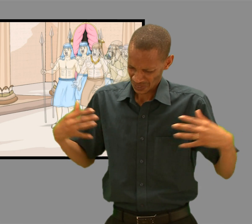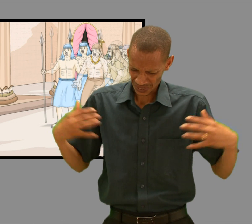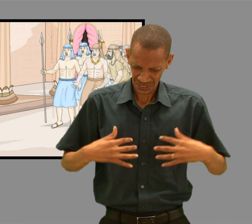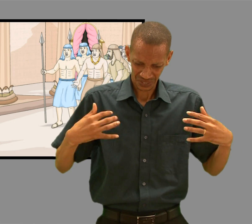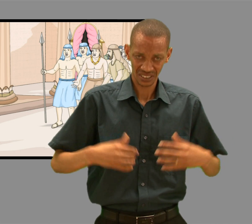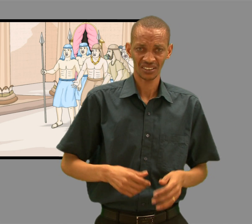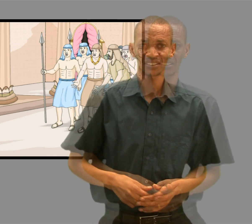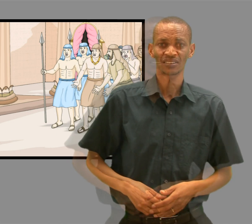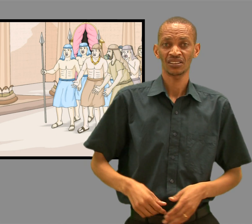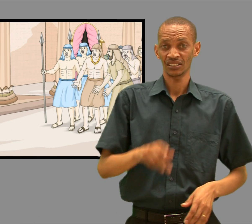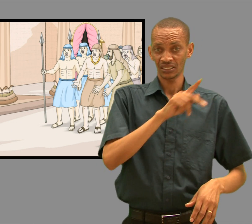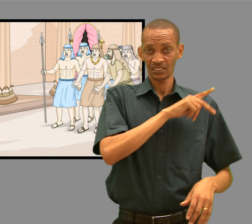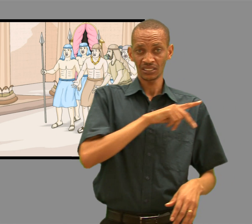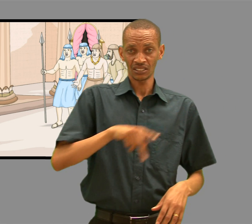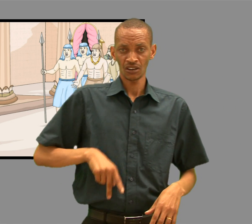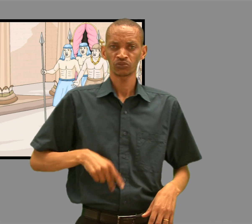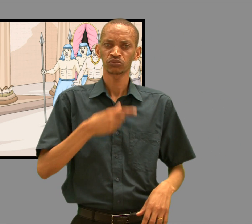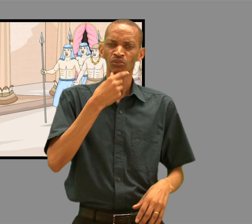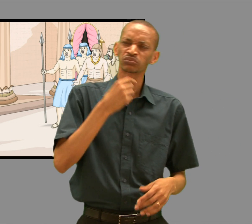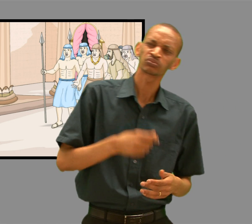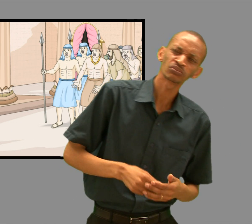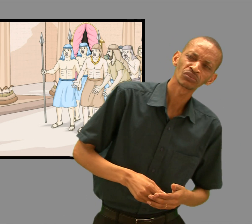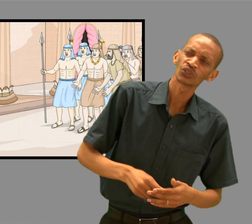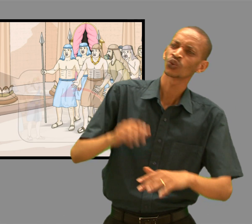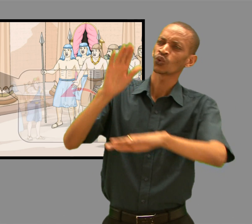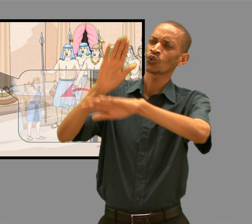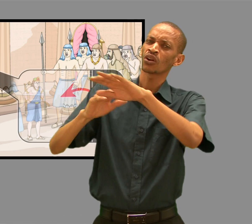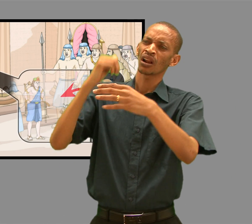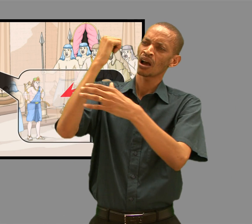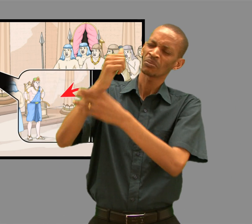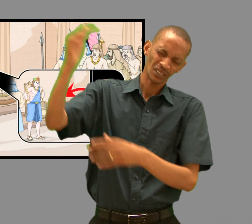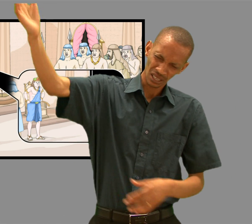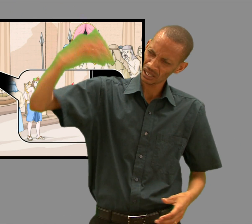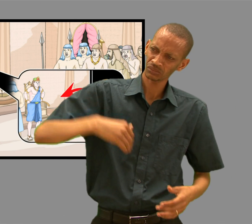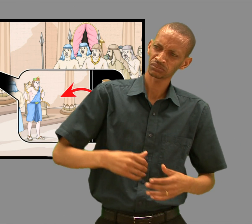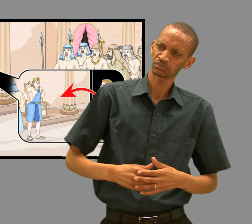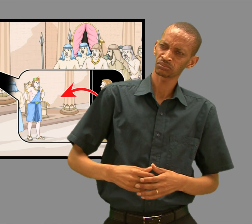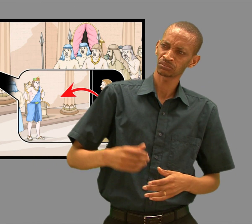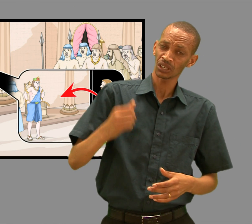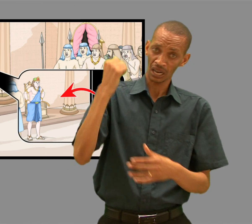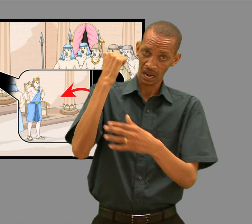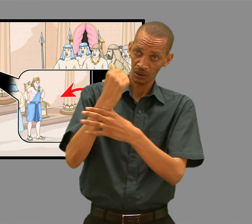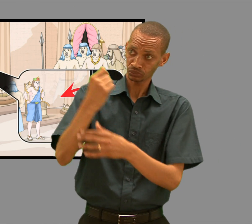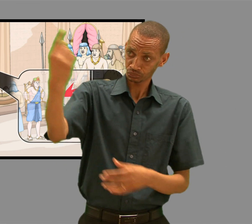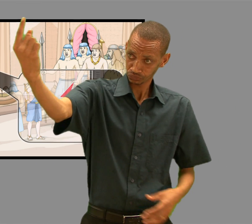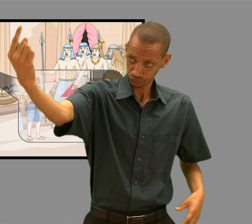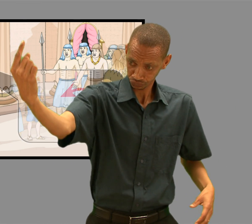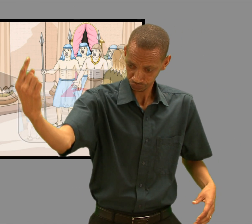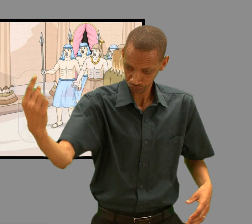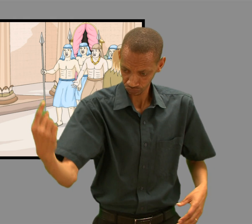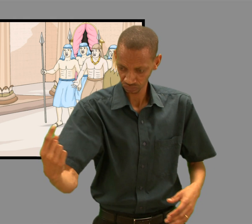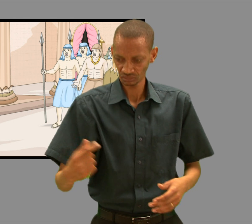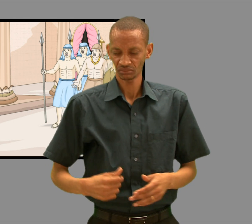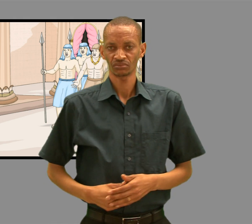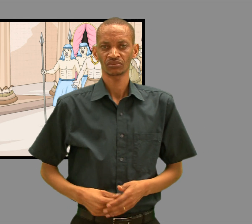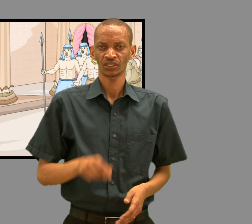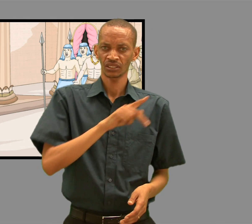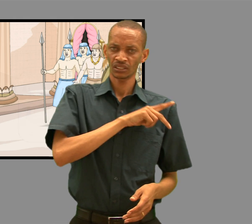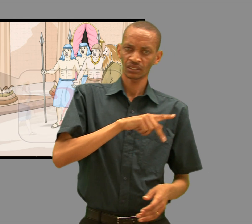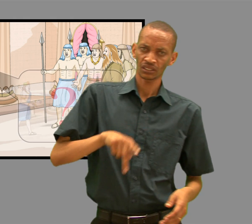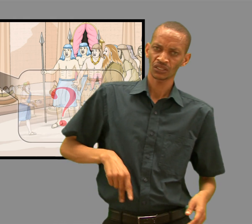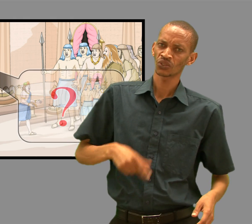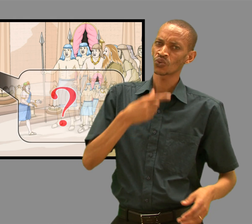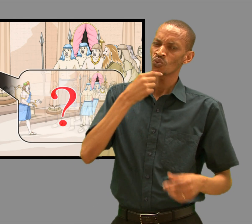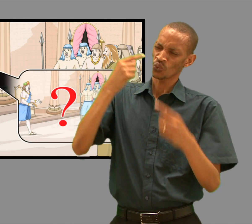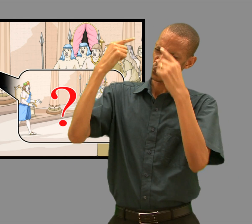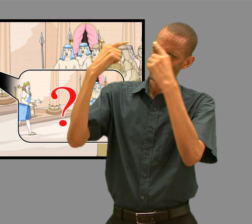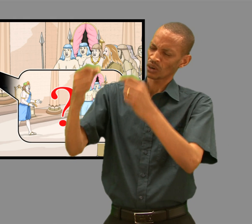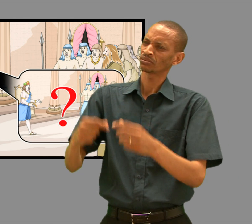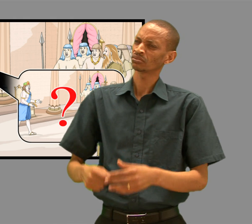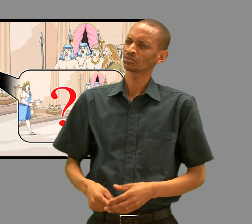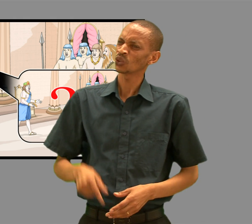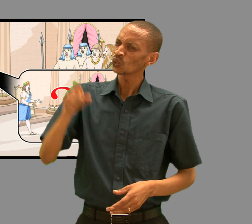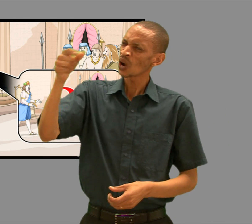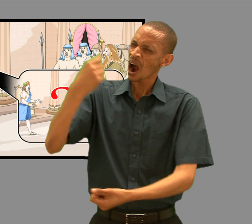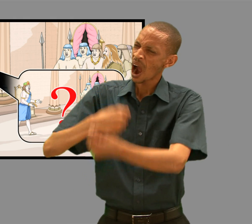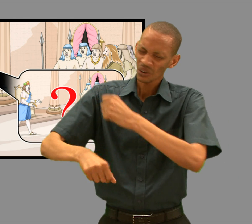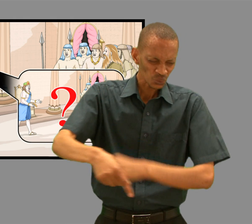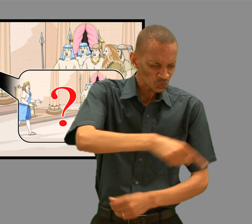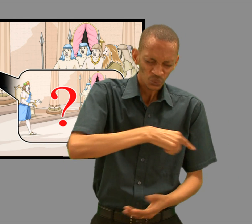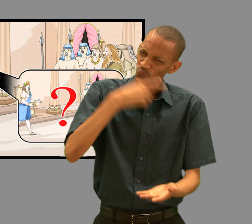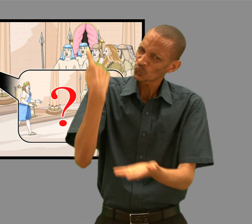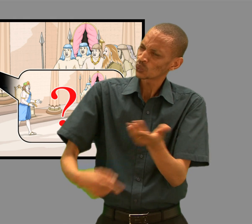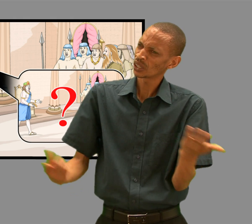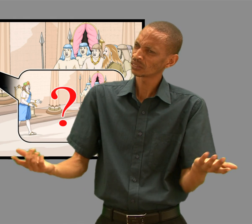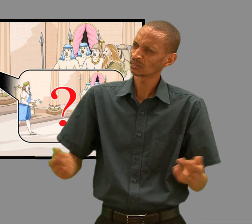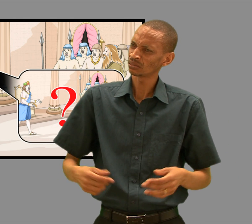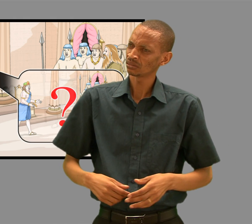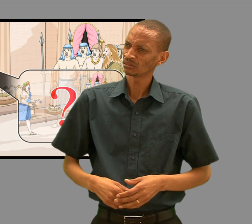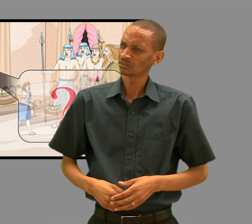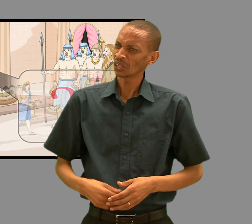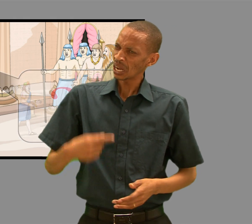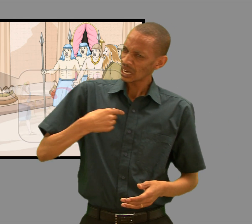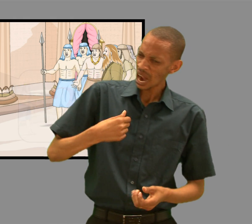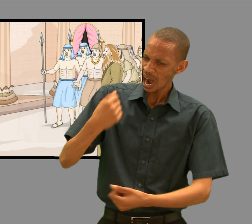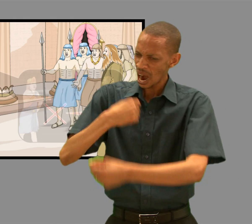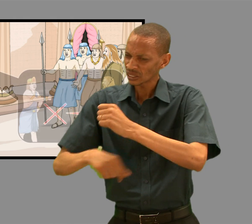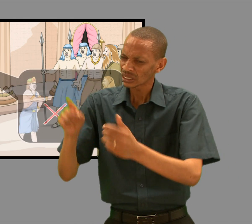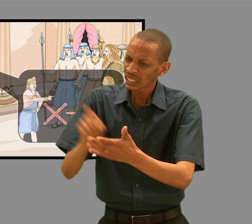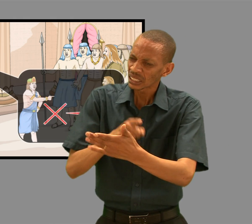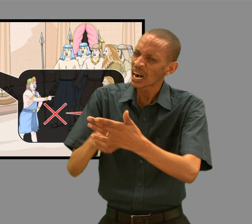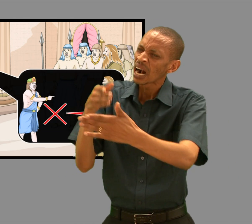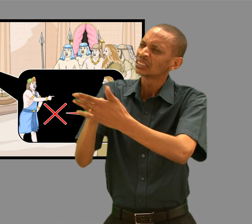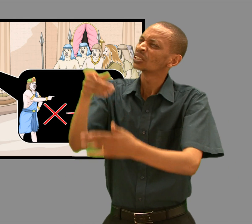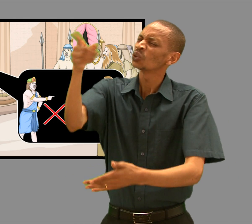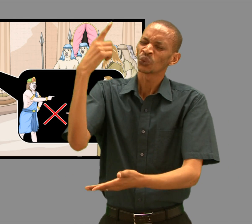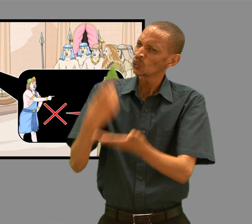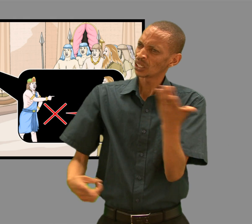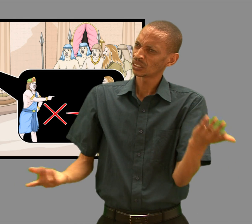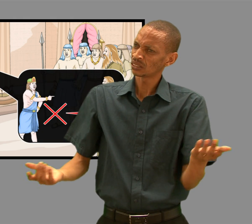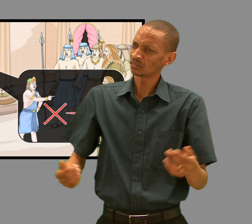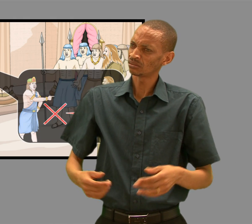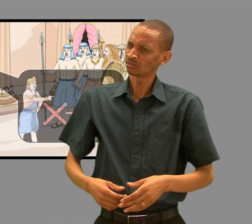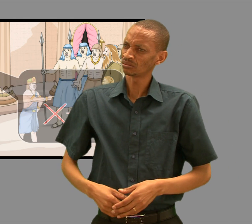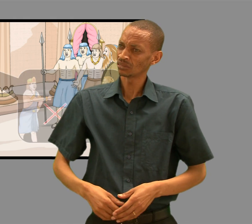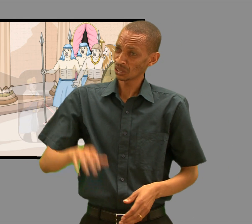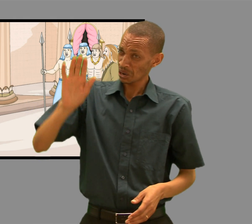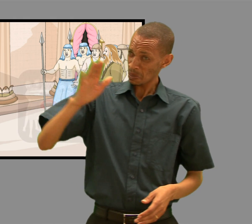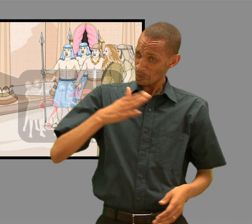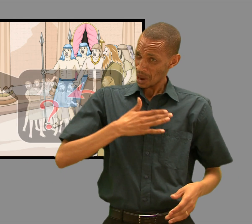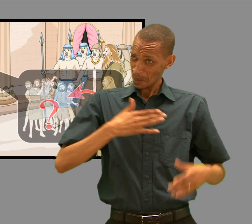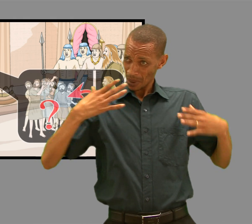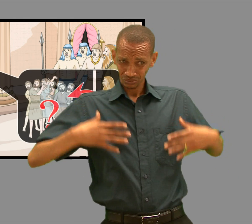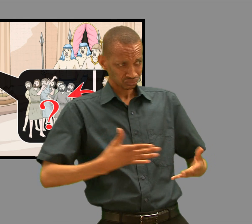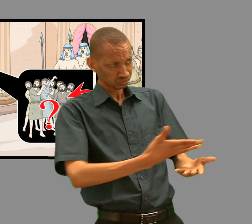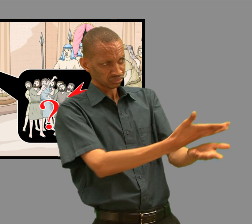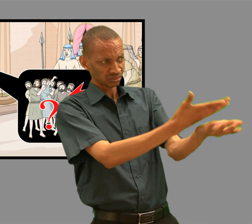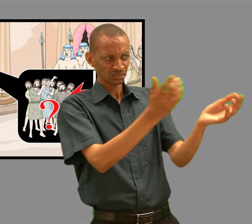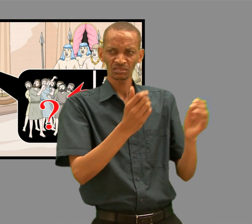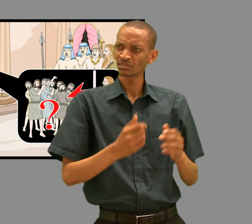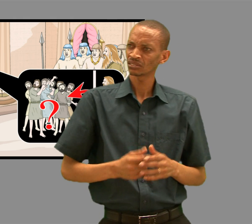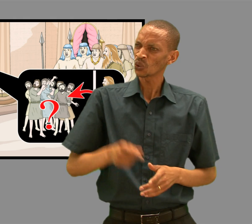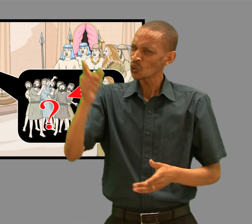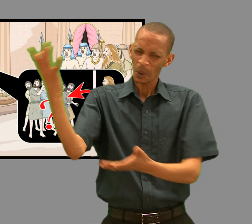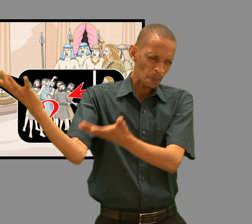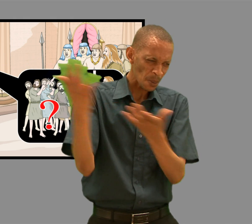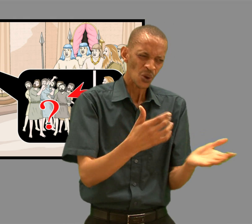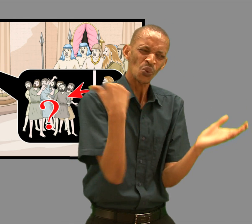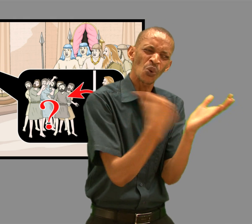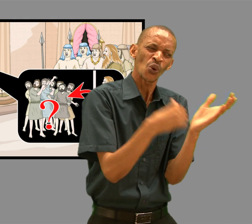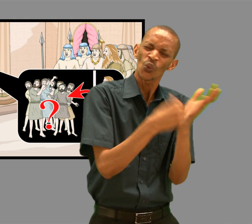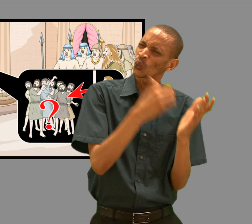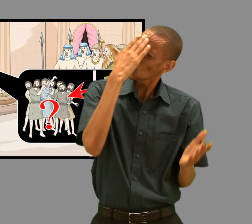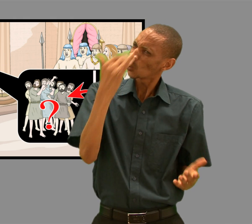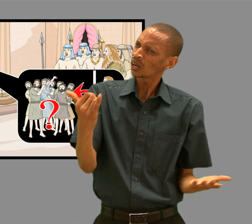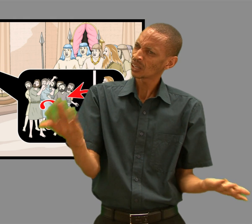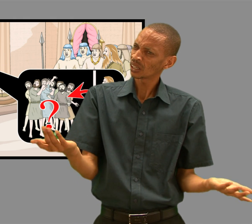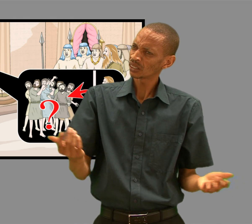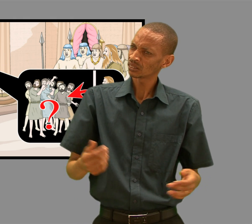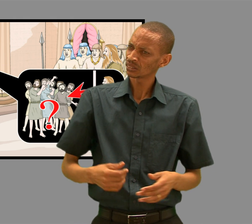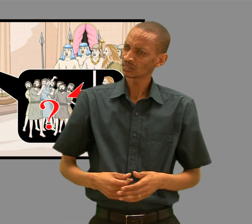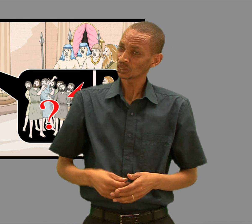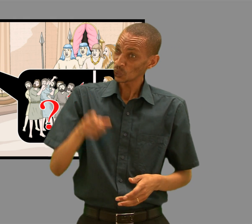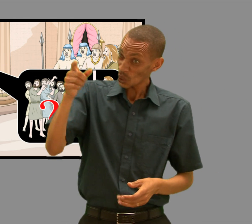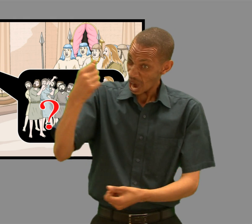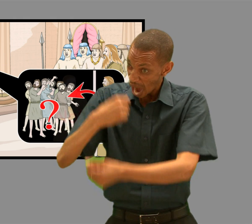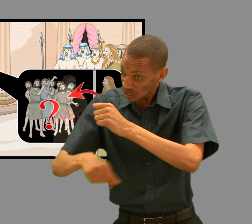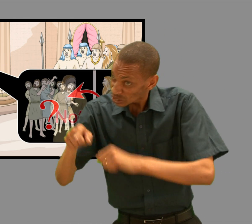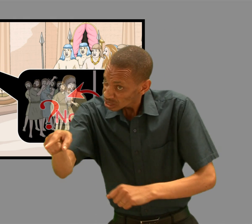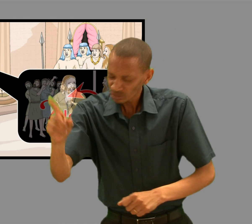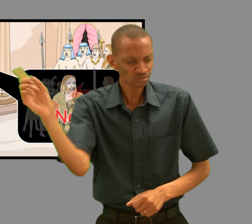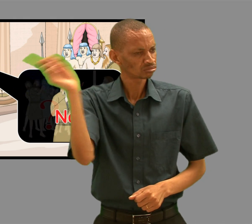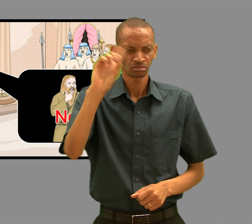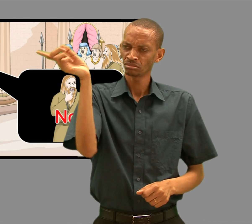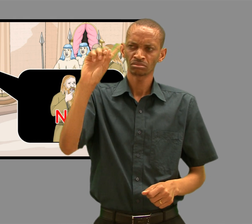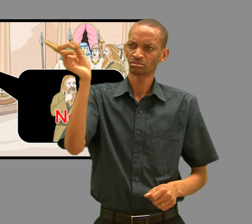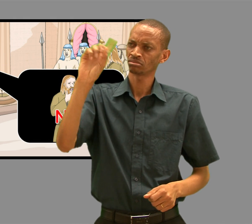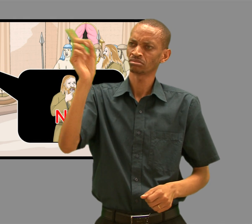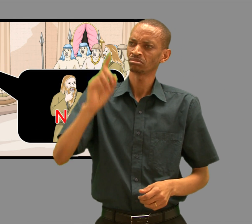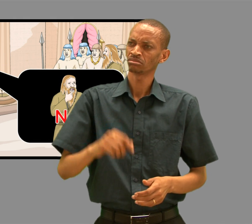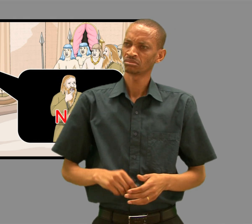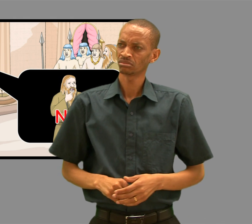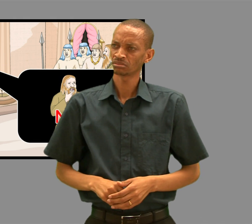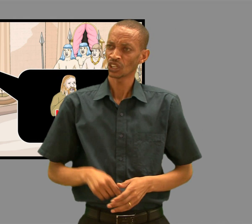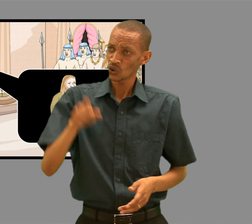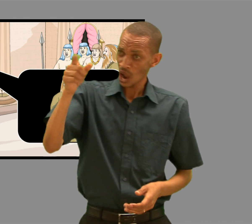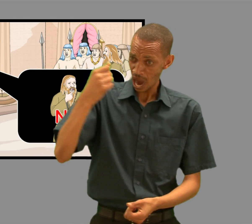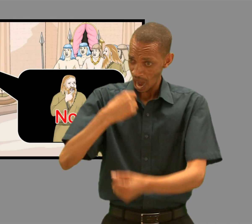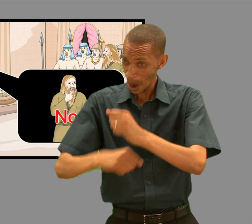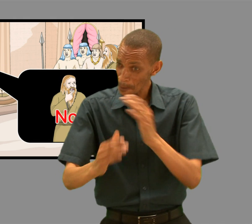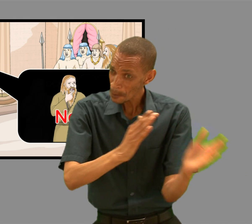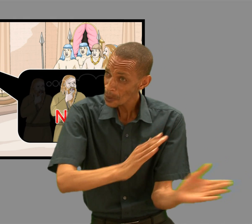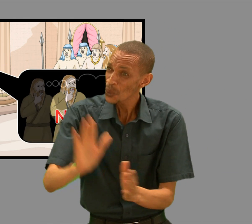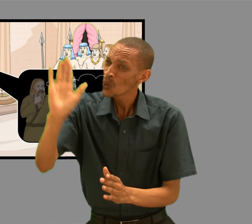How have I sinned against you, that you have brought such tremendous guilt upon me and my kingdom? You have done things to me that should not be done.”